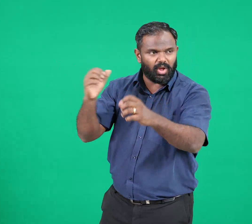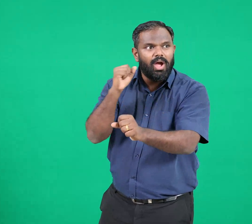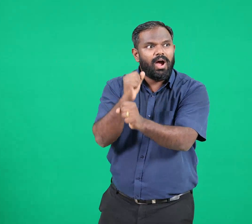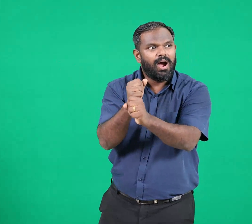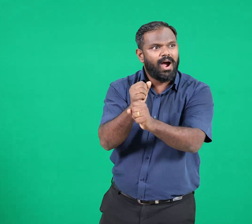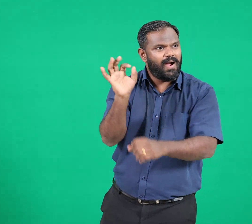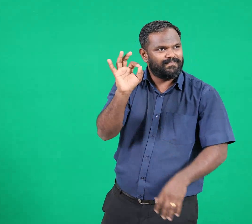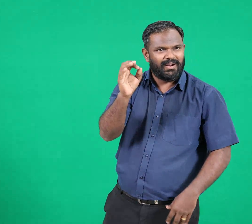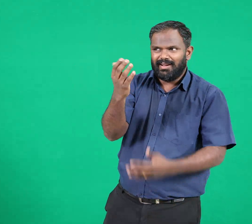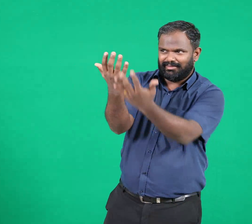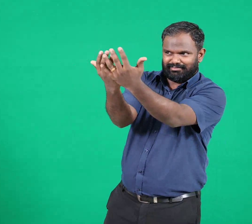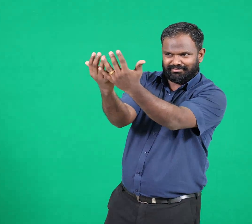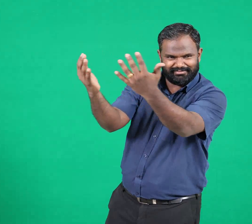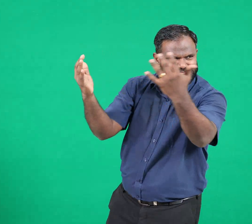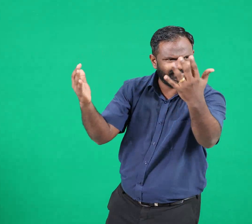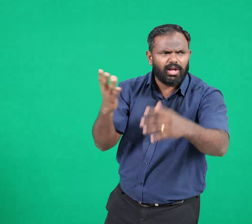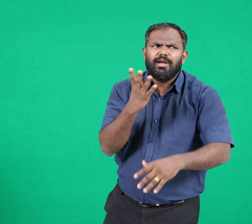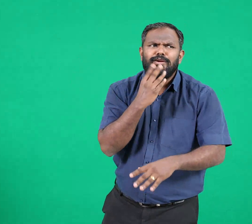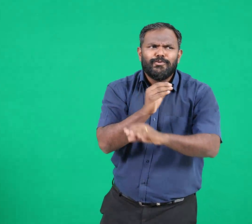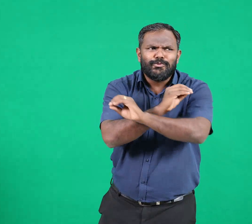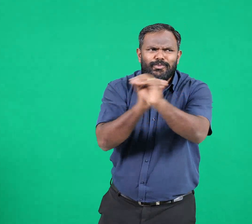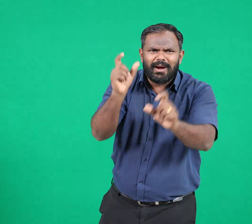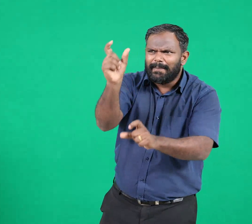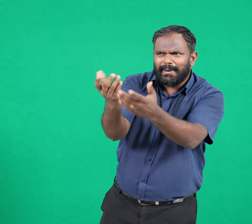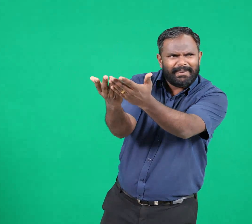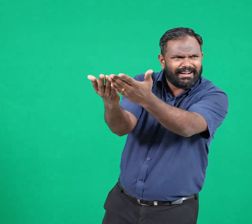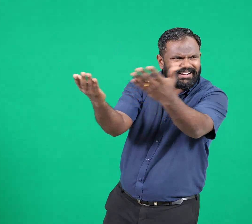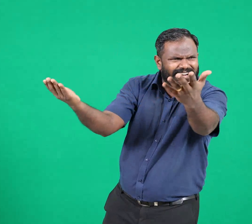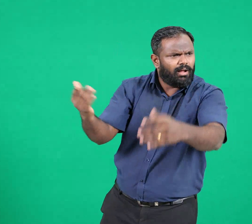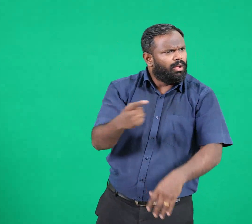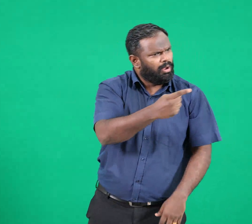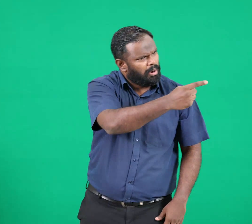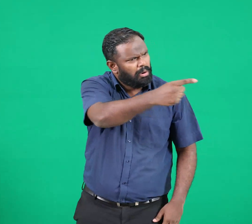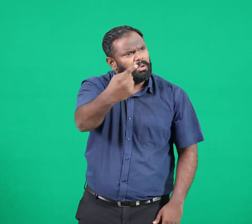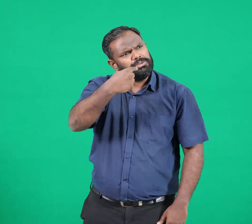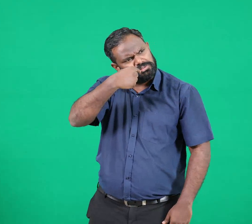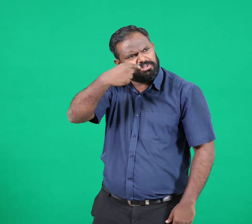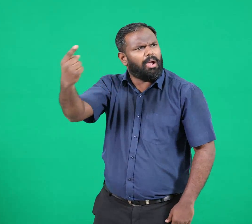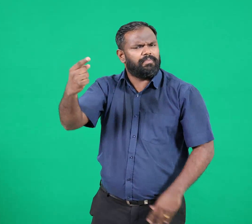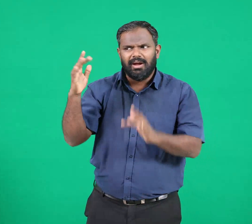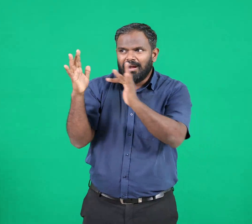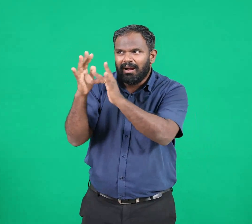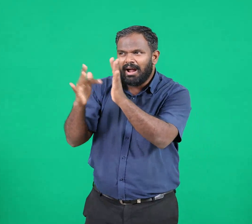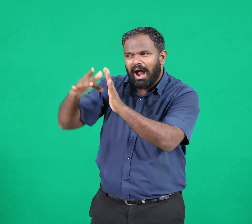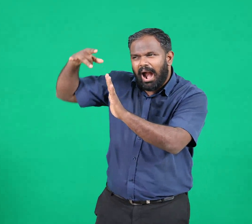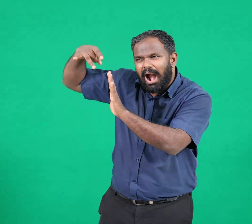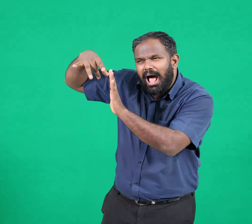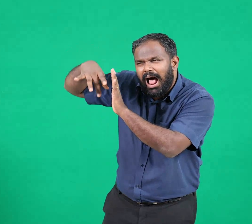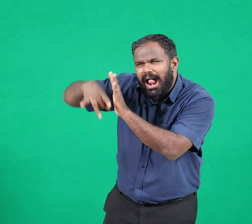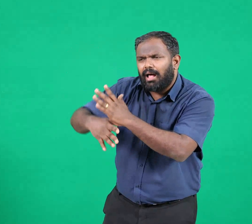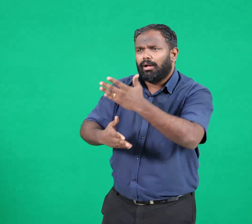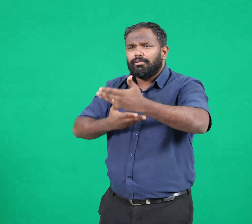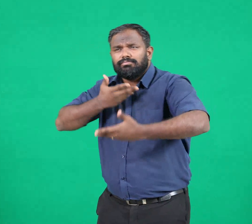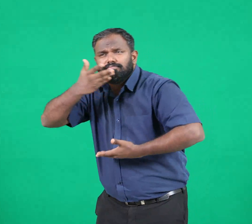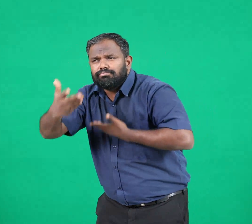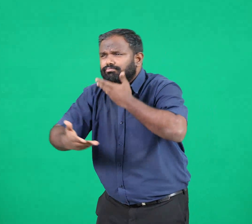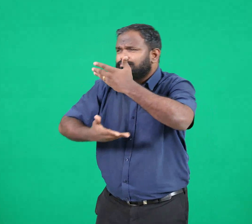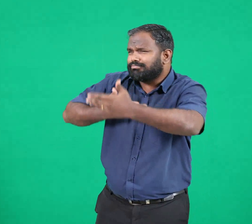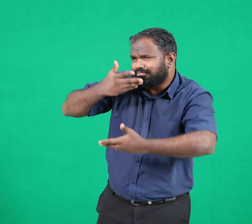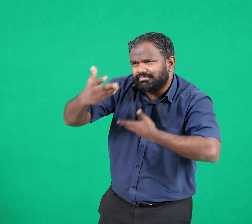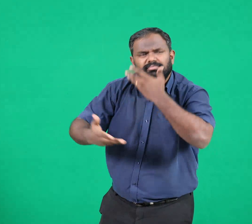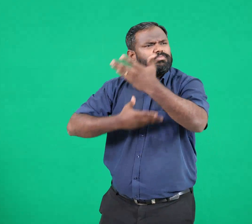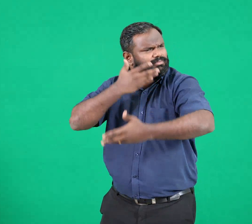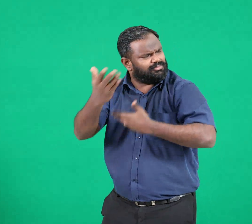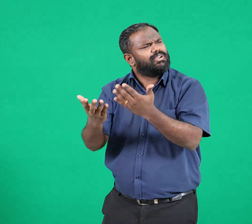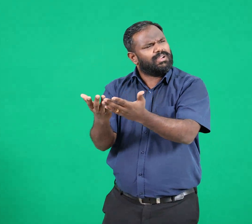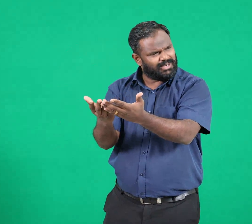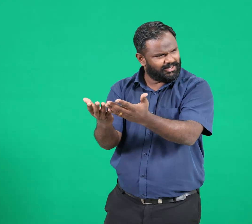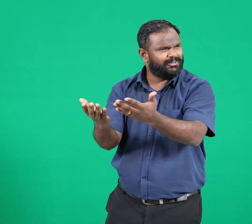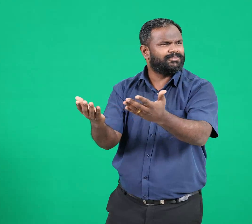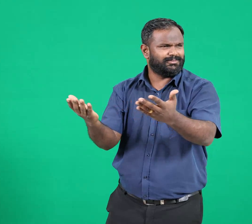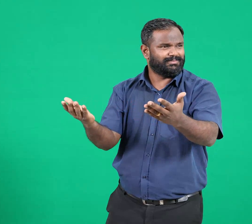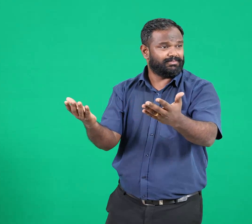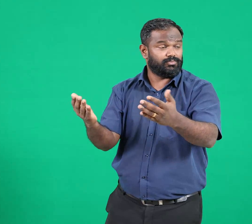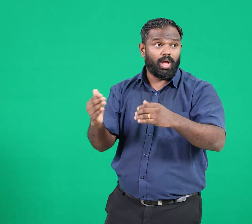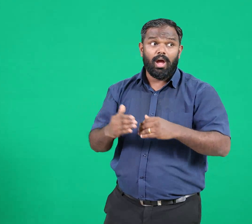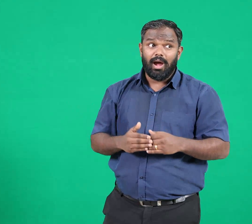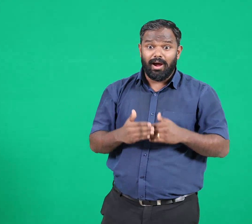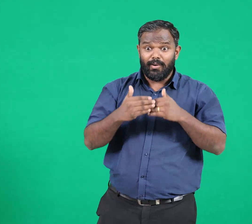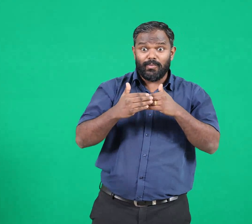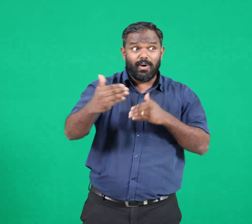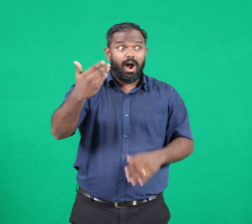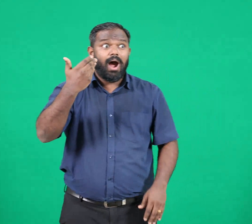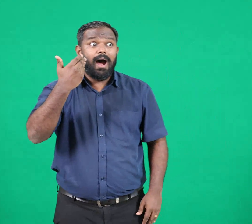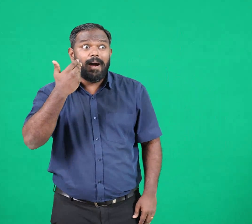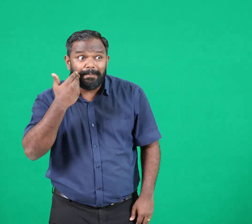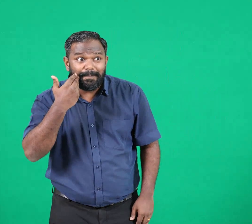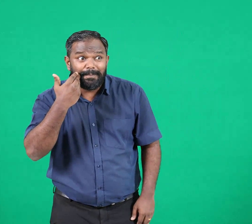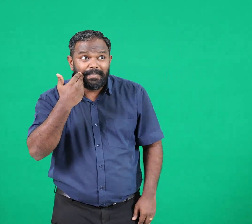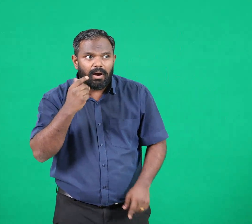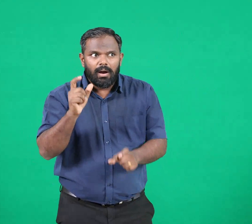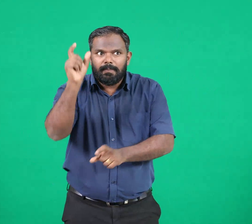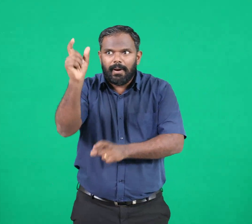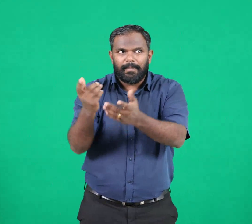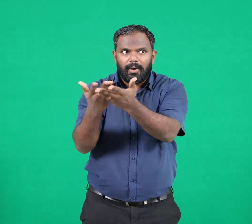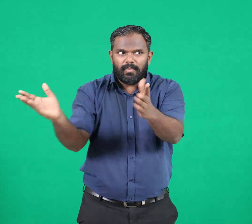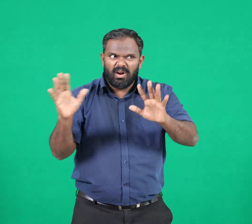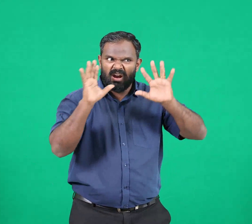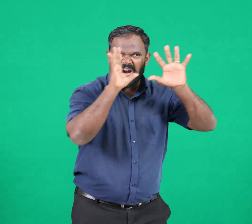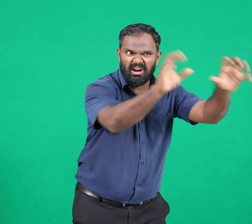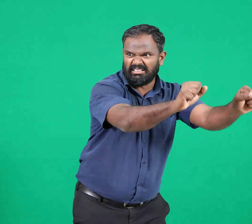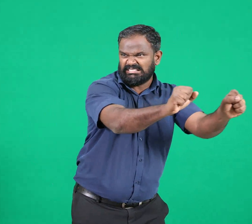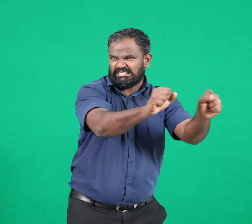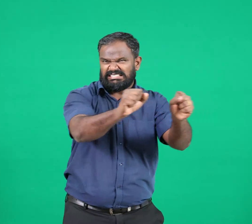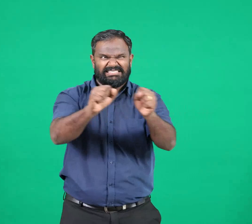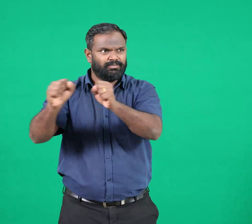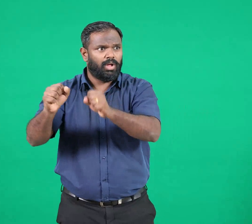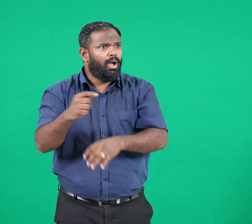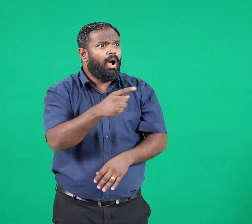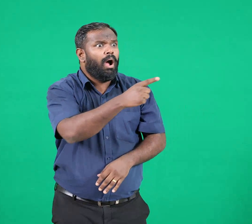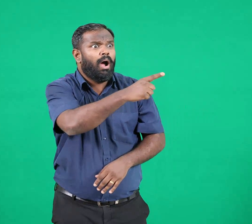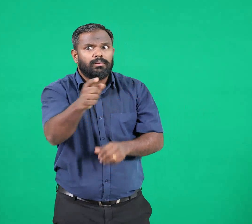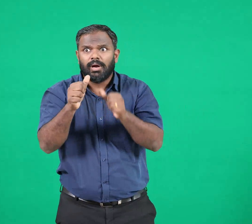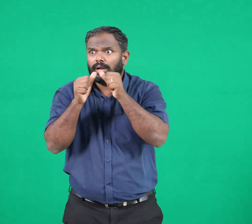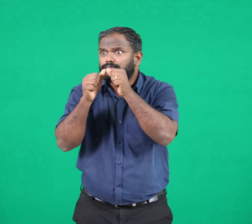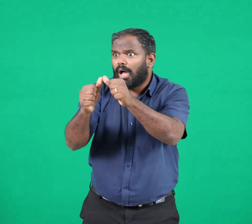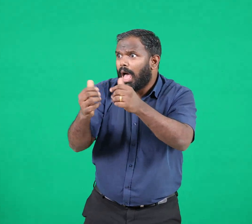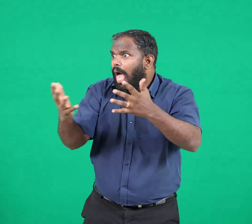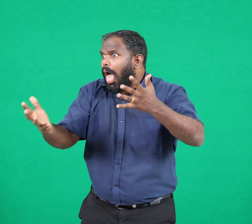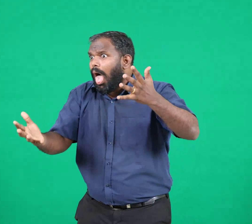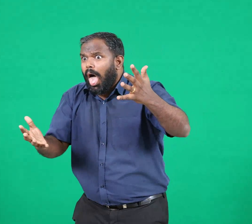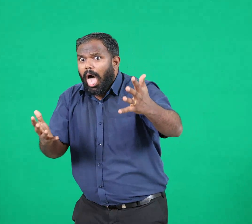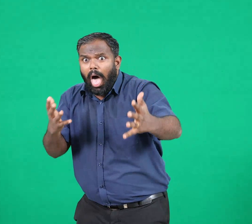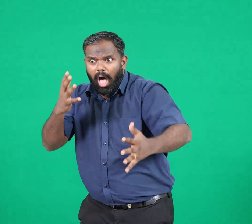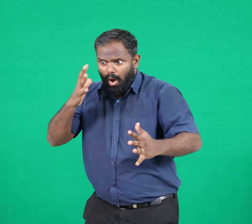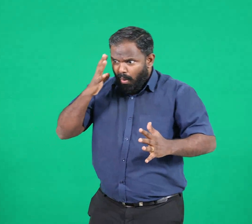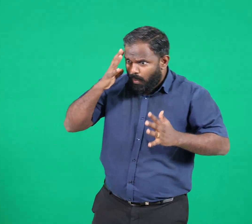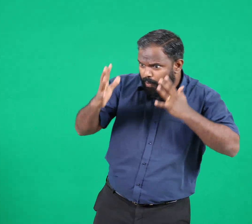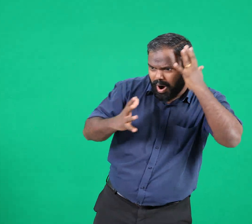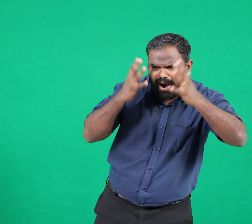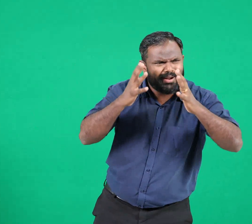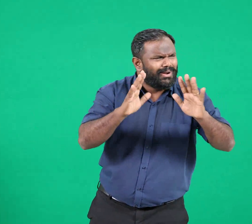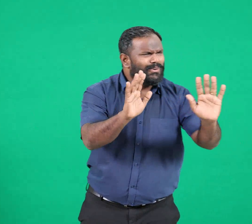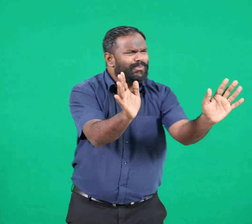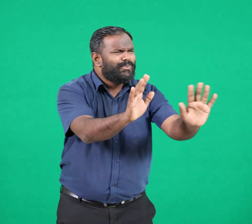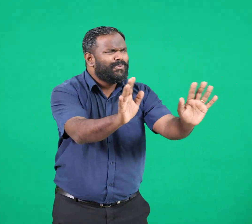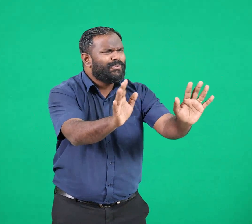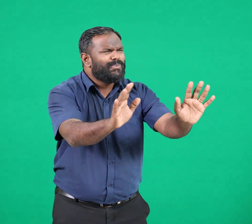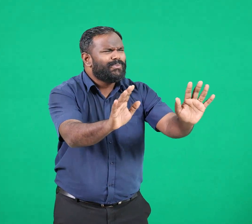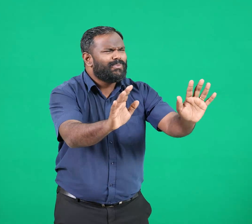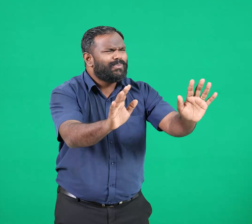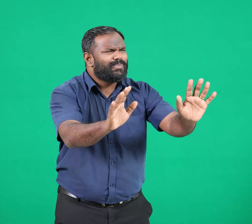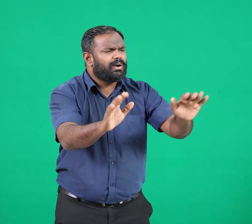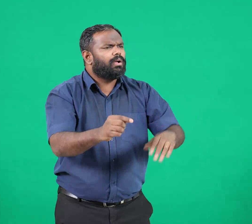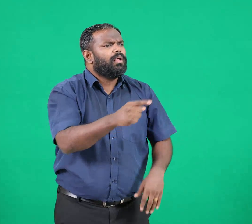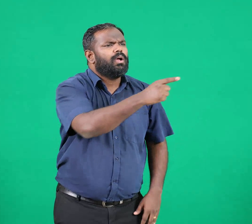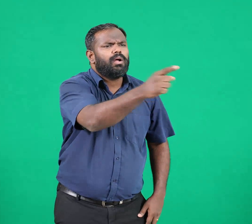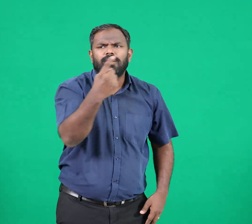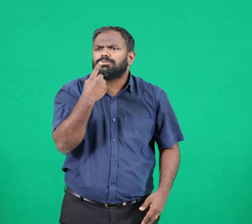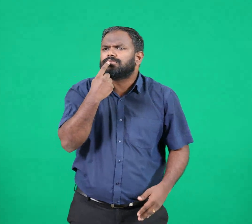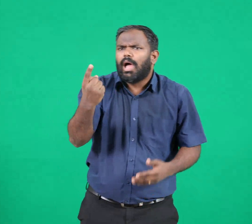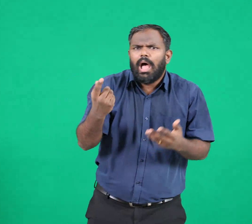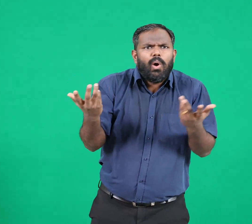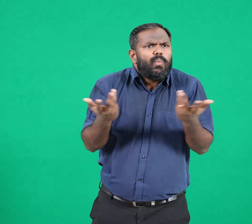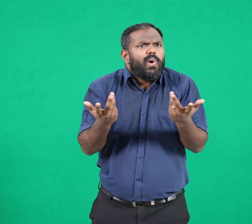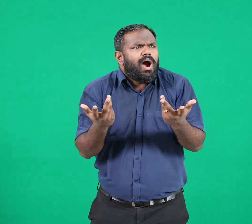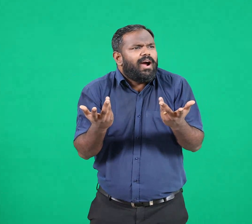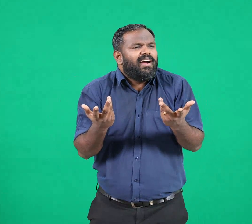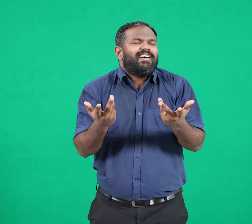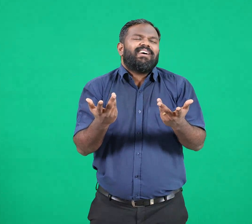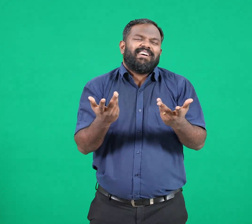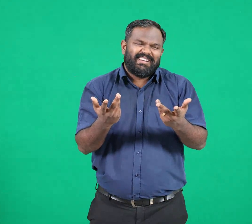But when they hand you over, do not worry about how to respond or what to say.